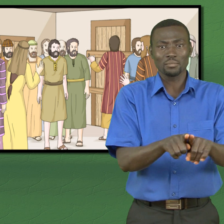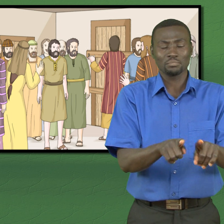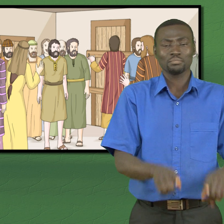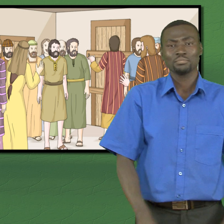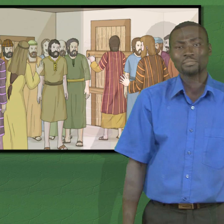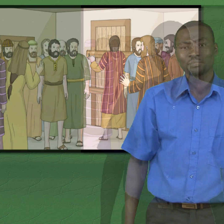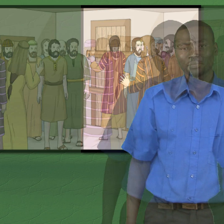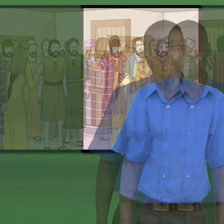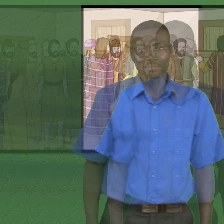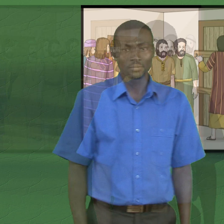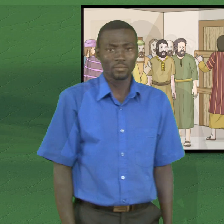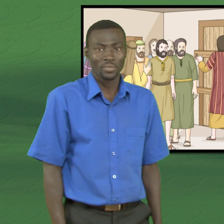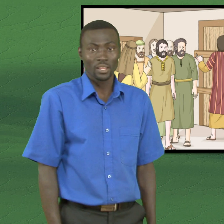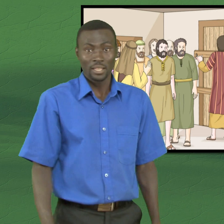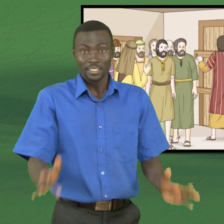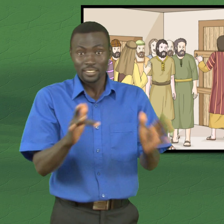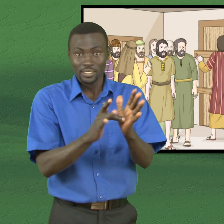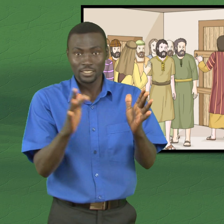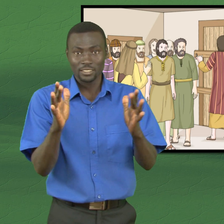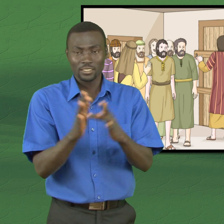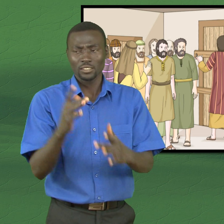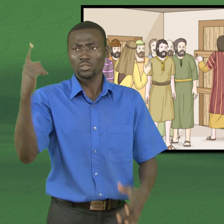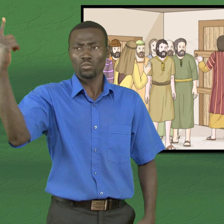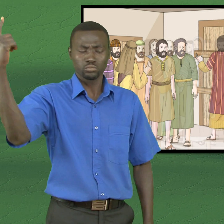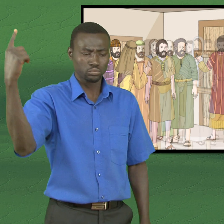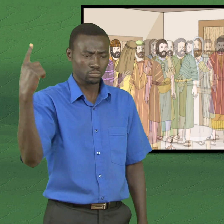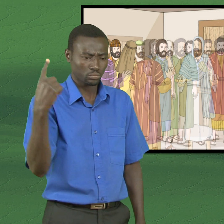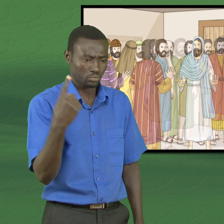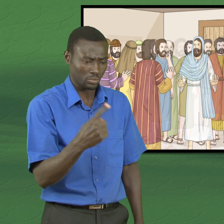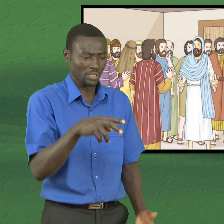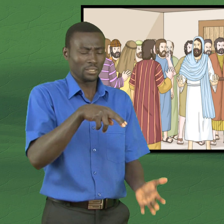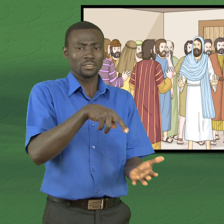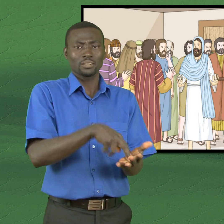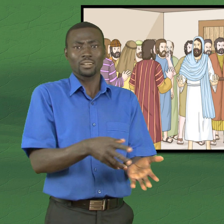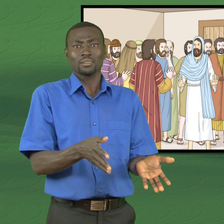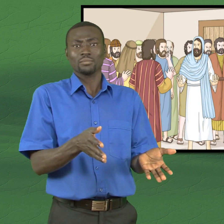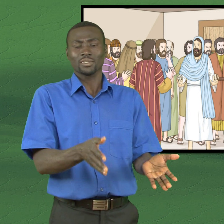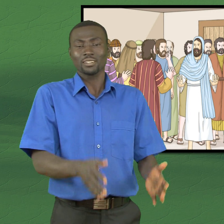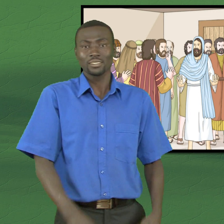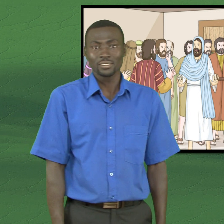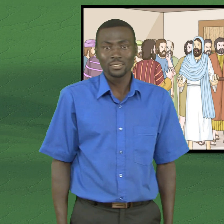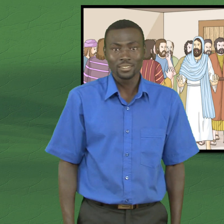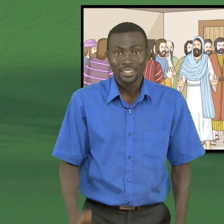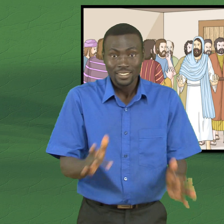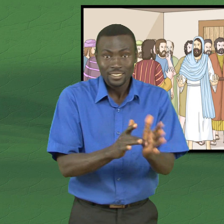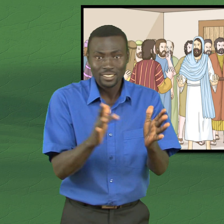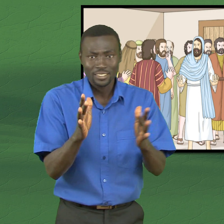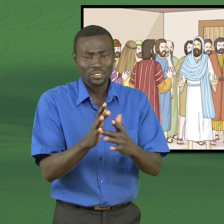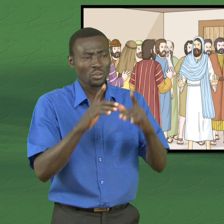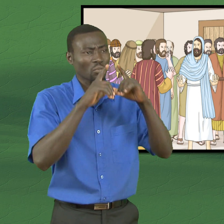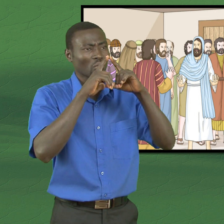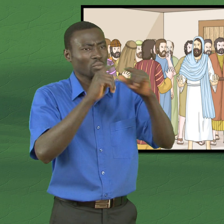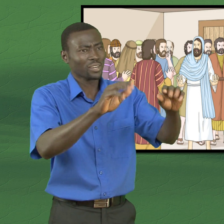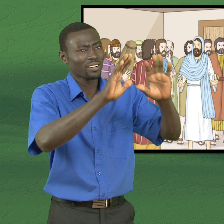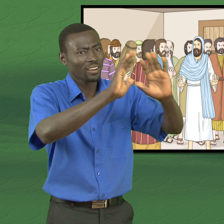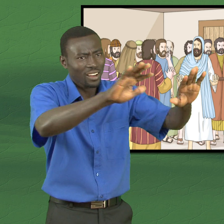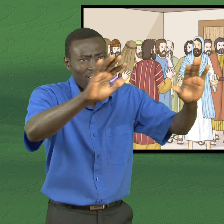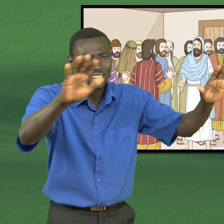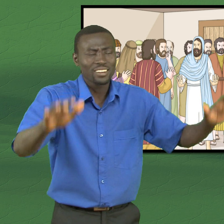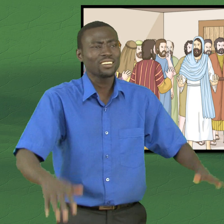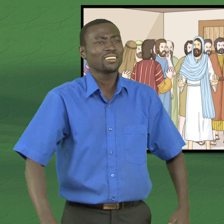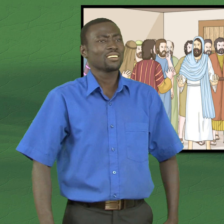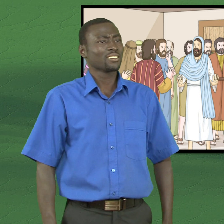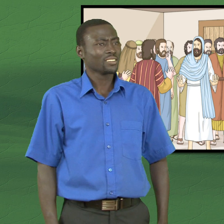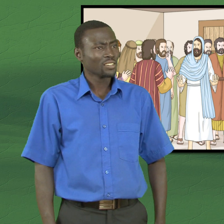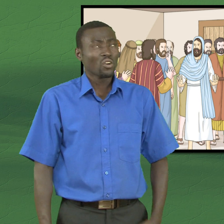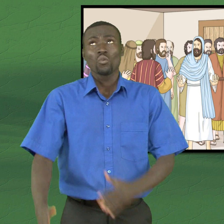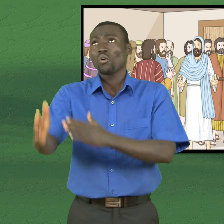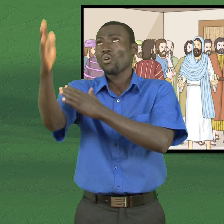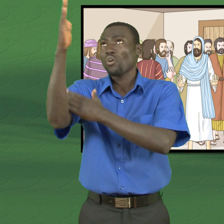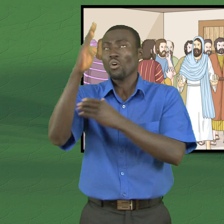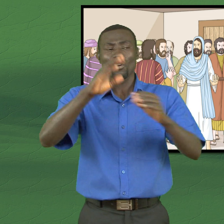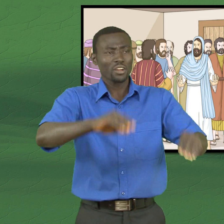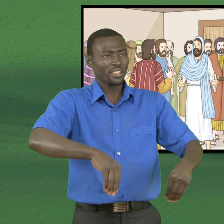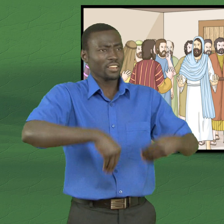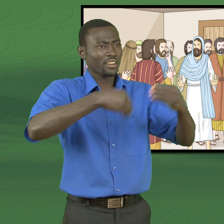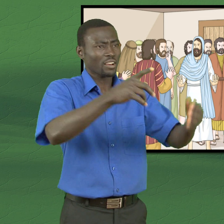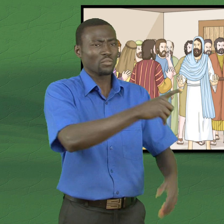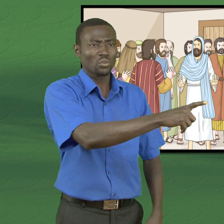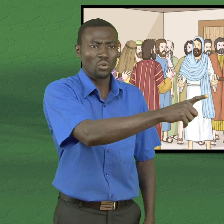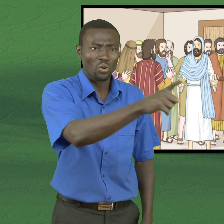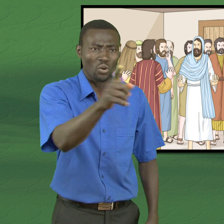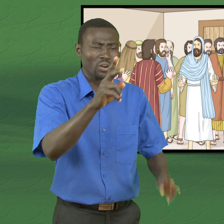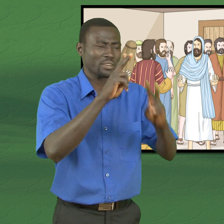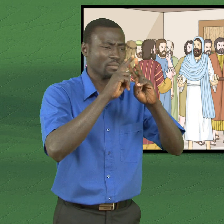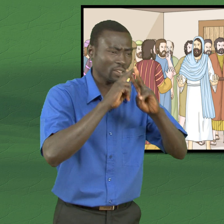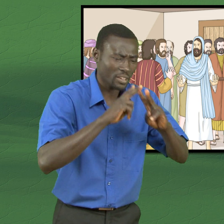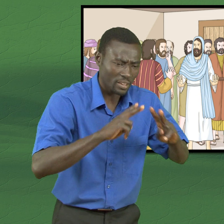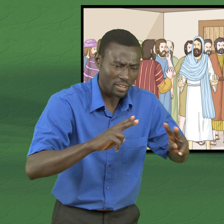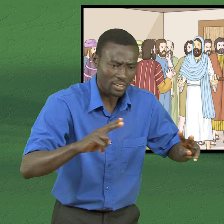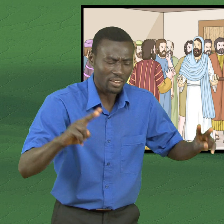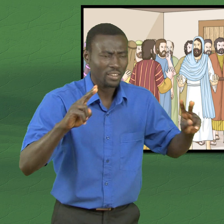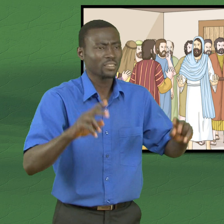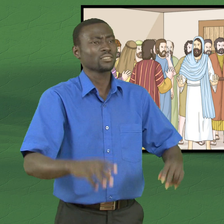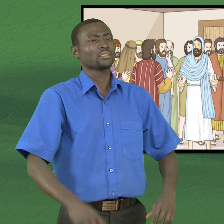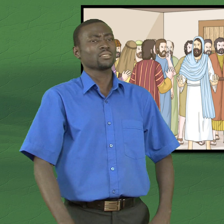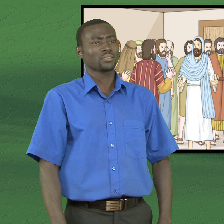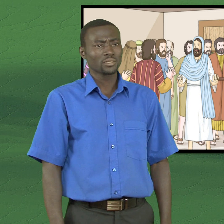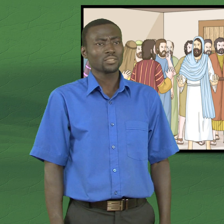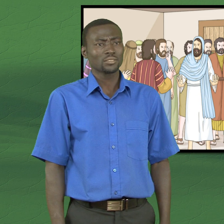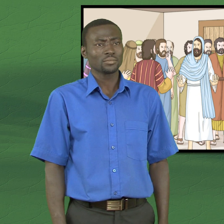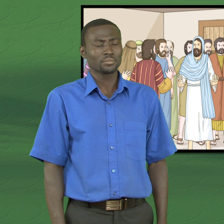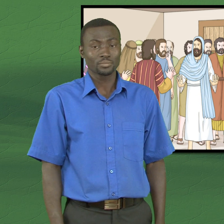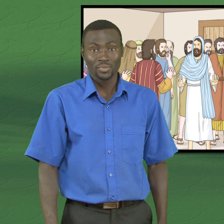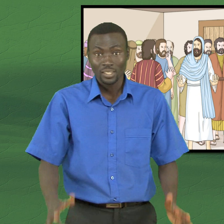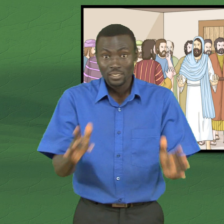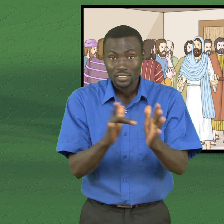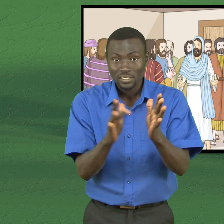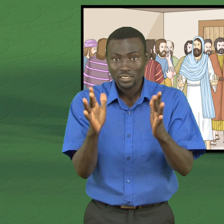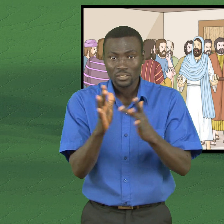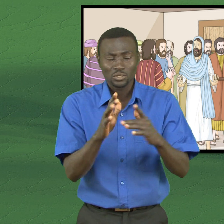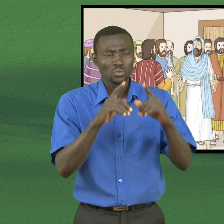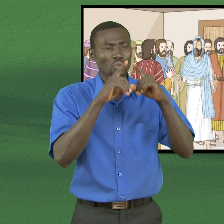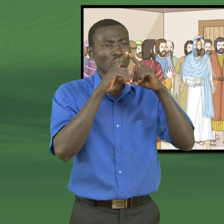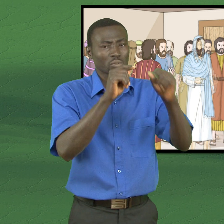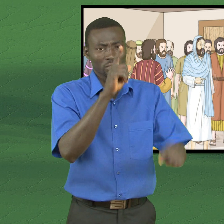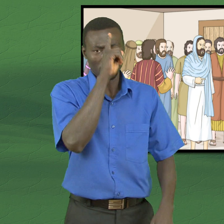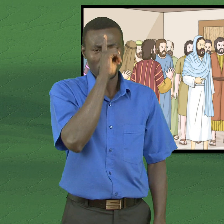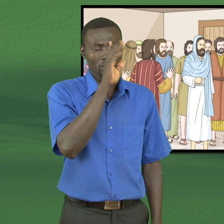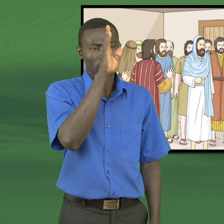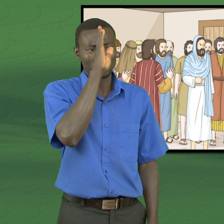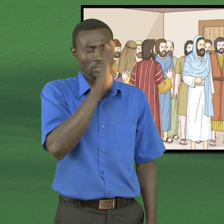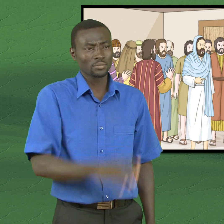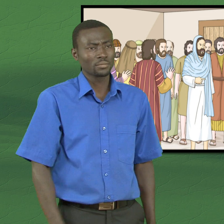Jesus came and stood among them and said, “Peace be with you.”